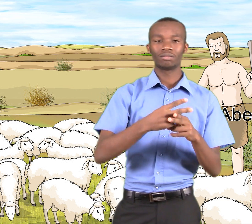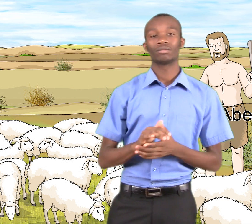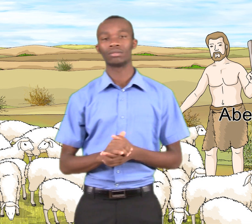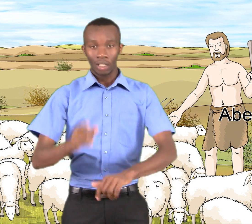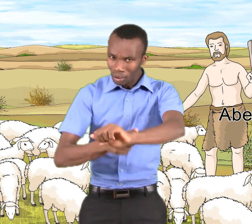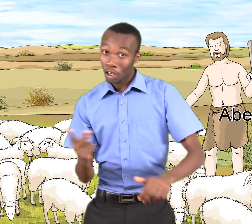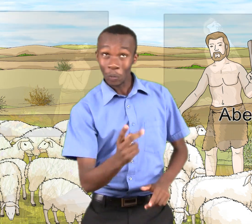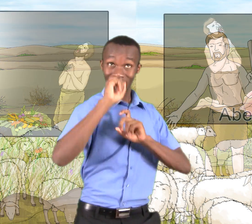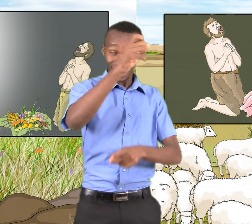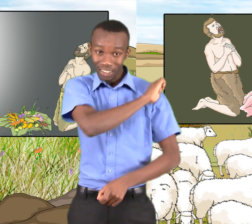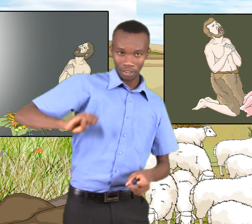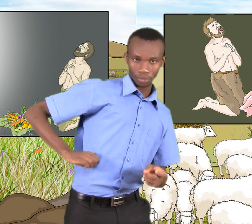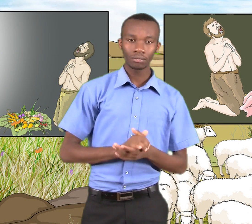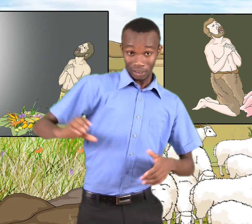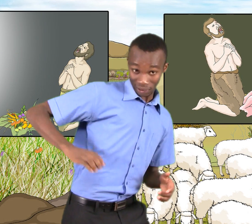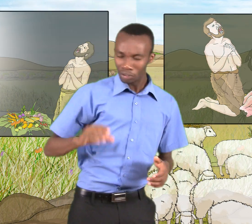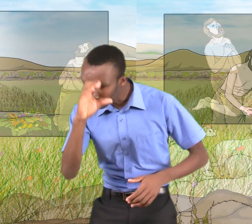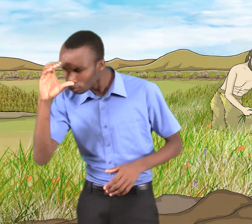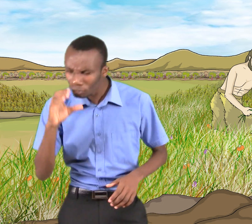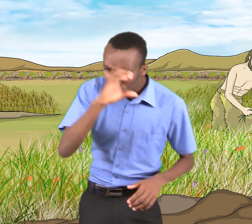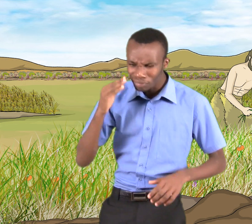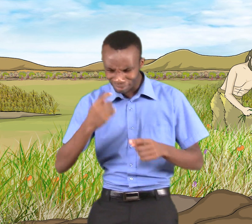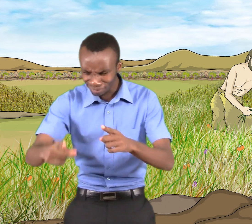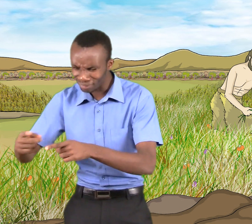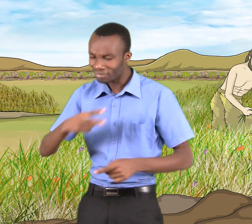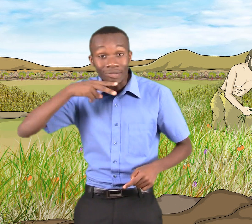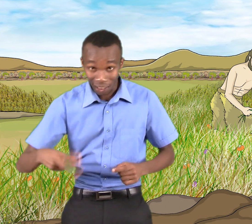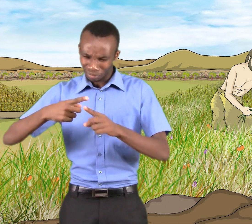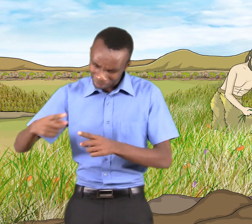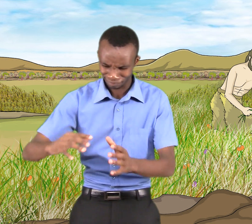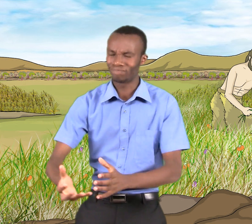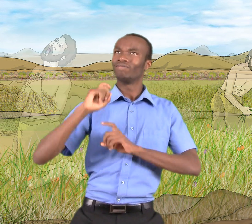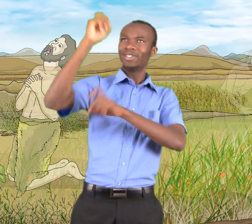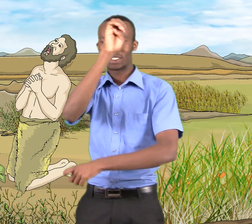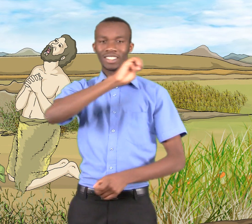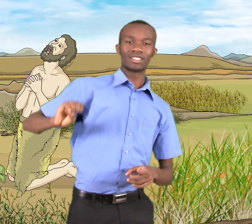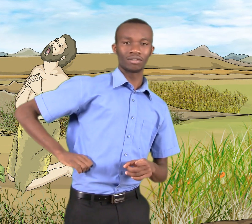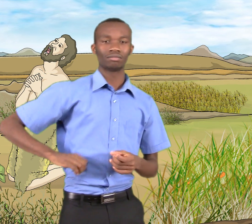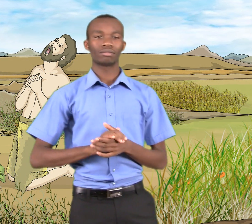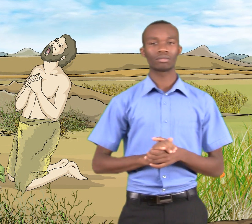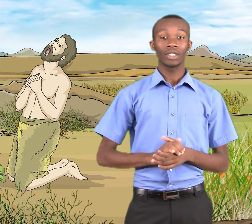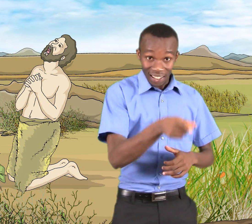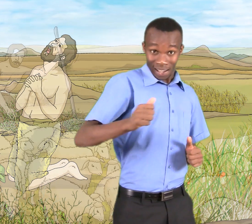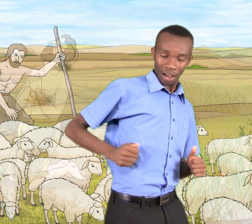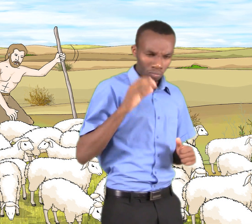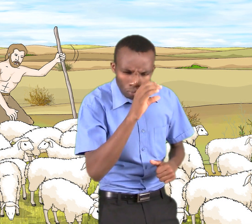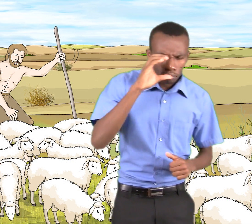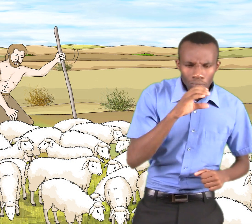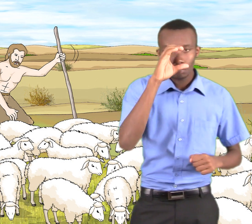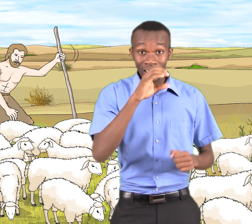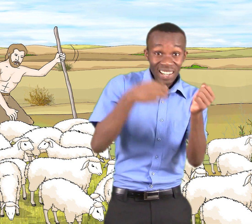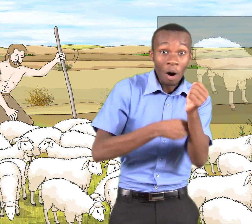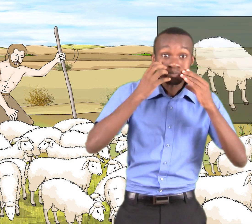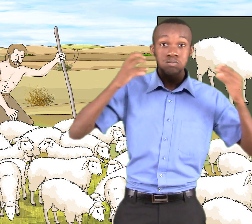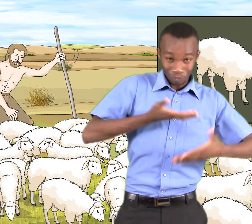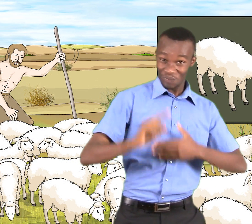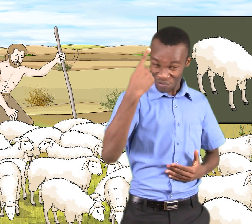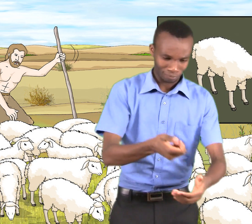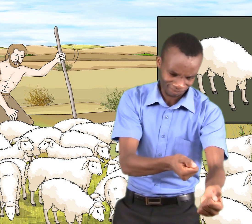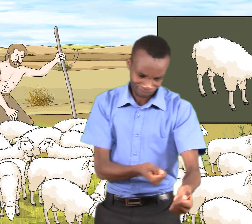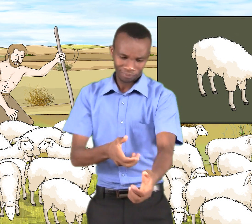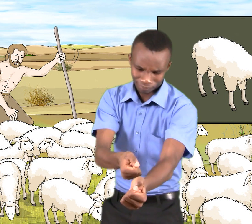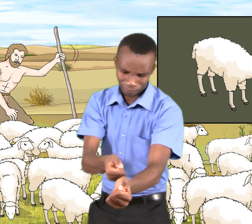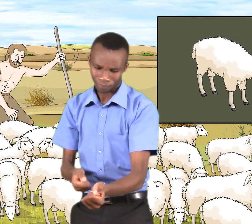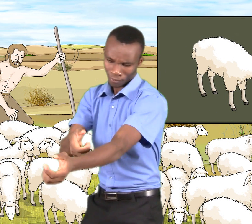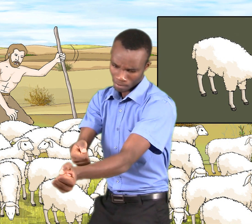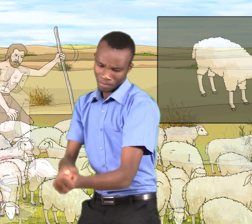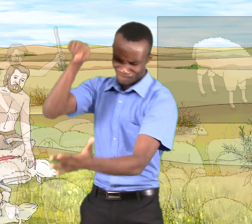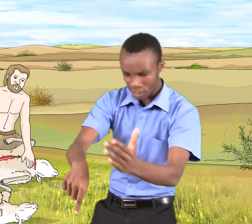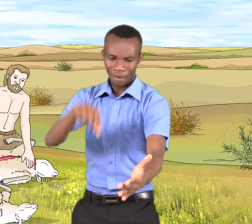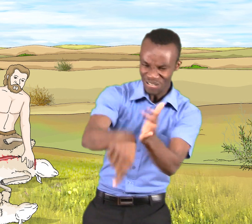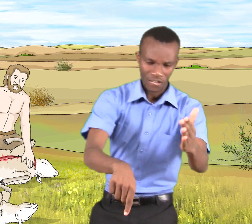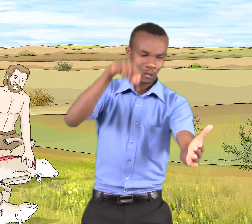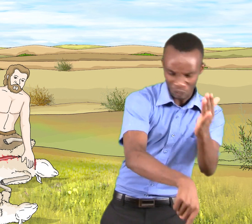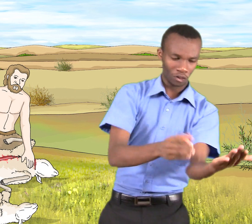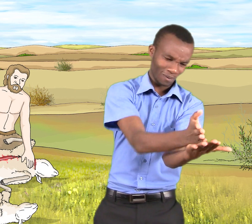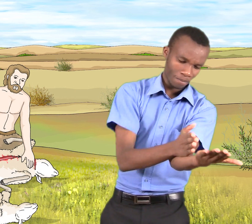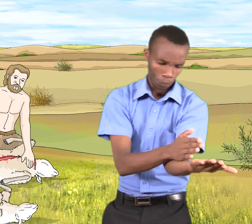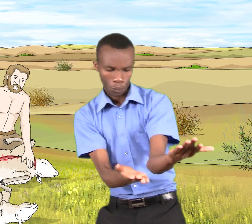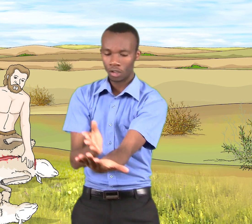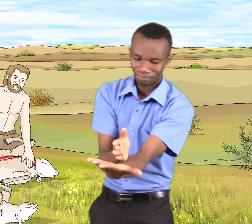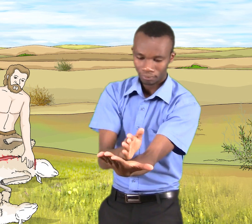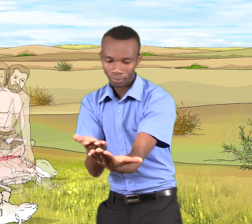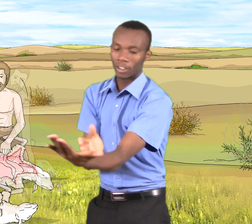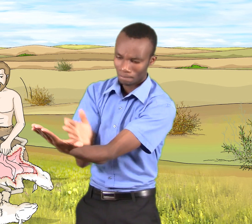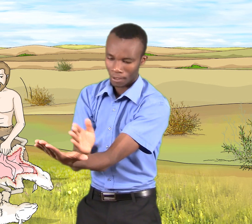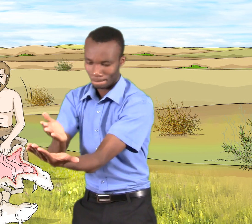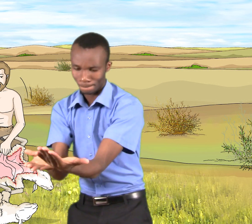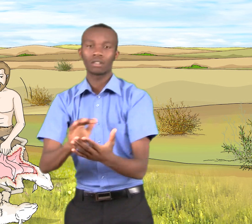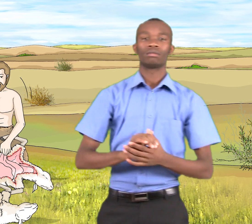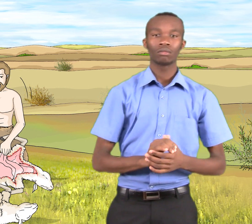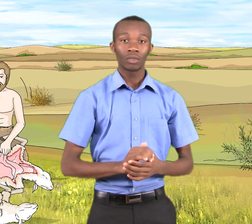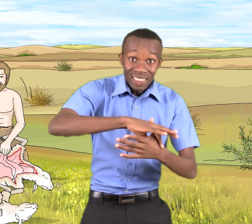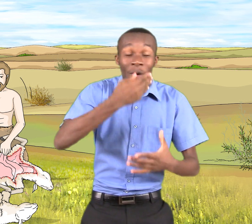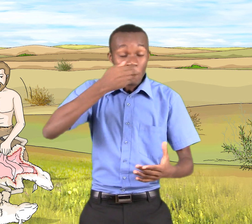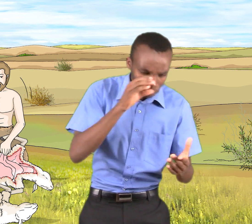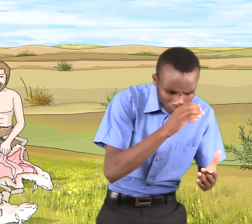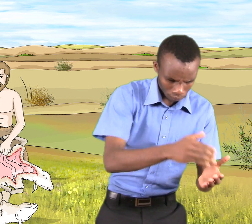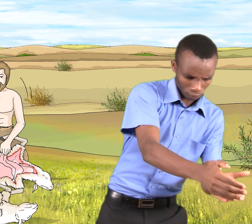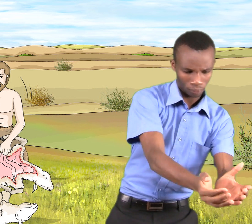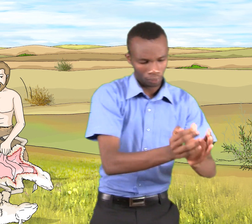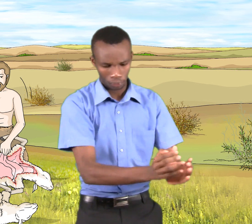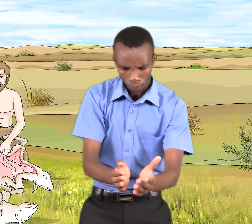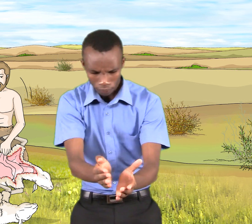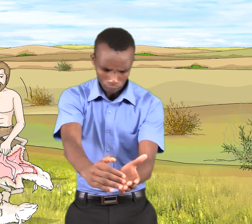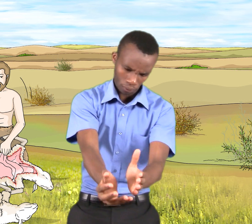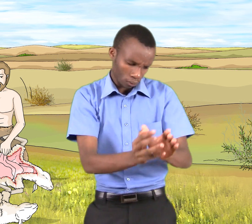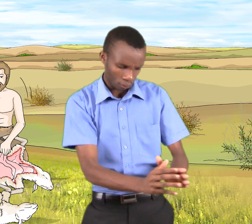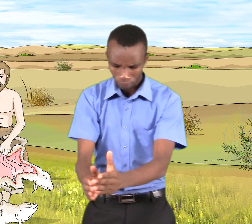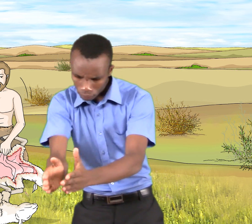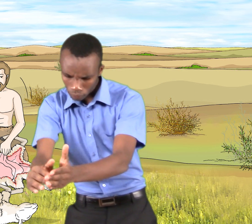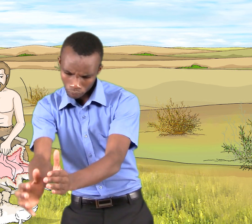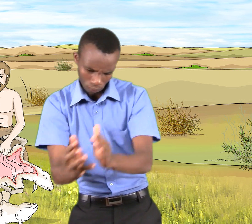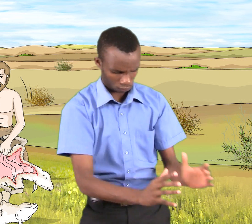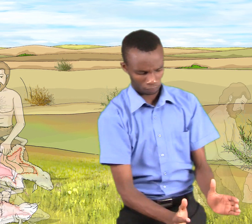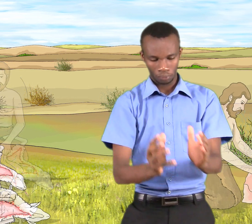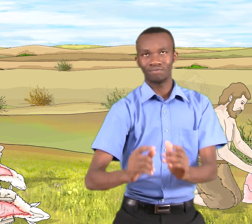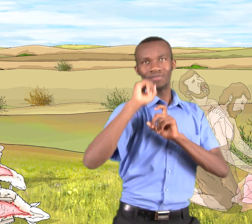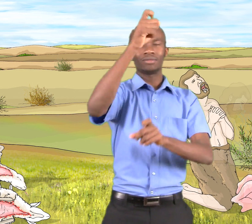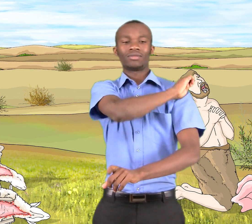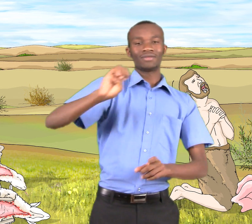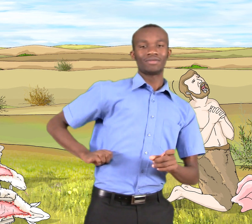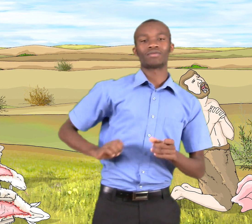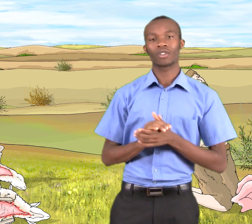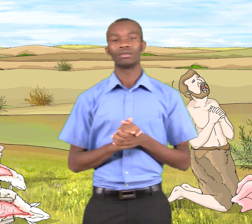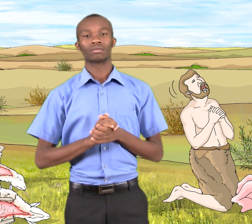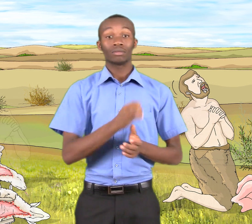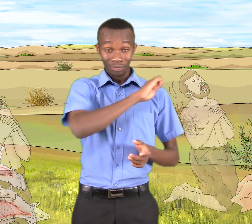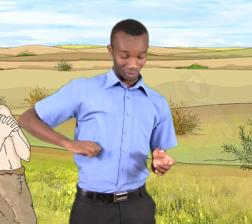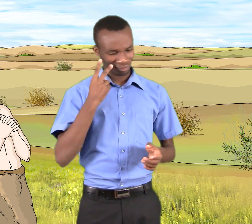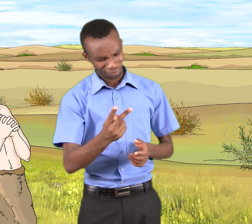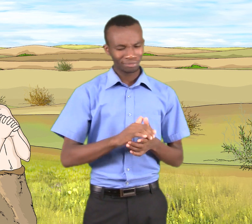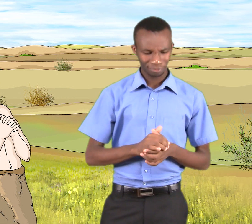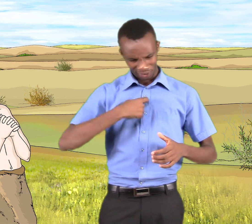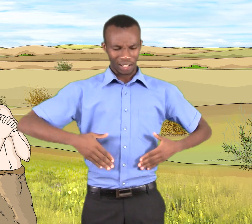So in the course of time, Cain brought some of the fruit of the soil as an offering to the LORD, while Abel brought the best portions of the firstborn of his flock.